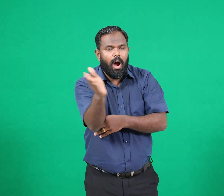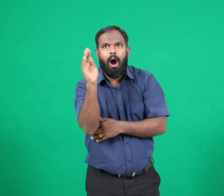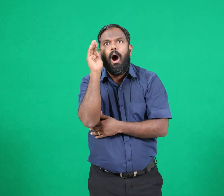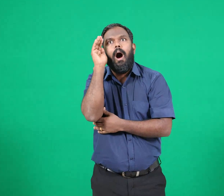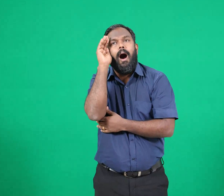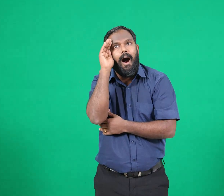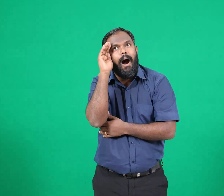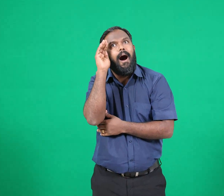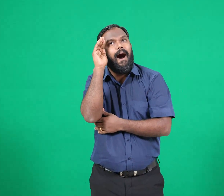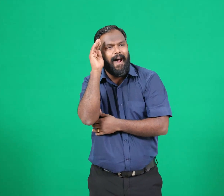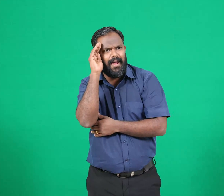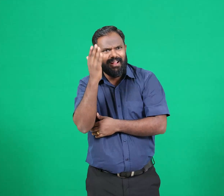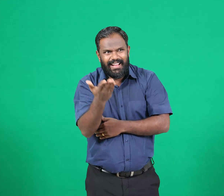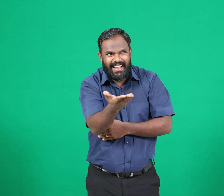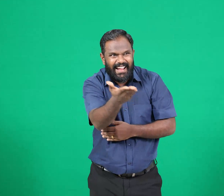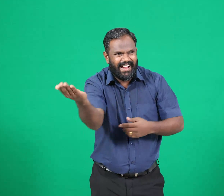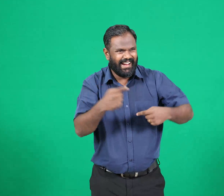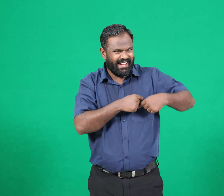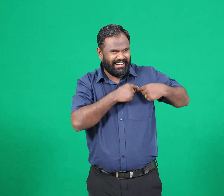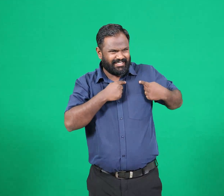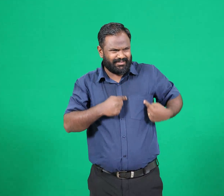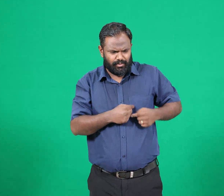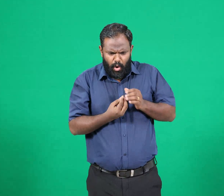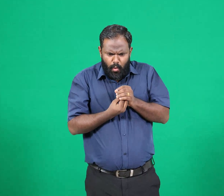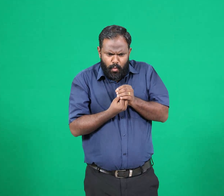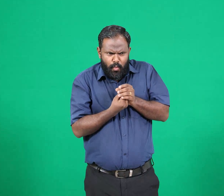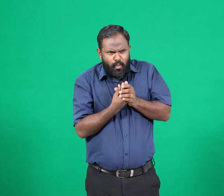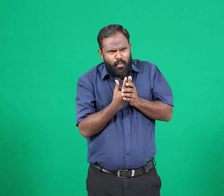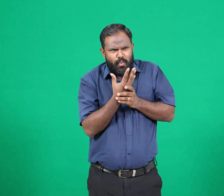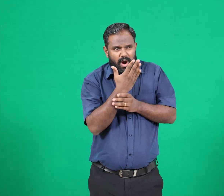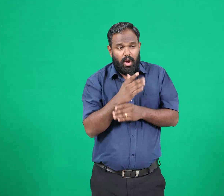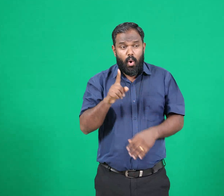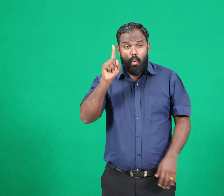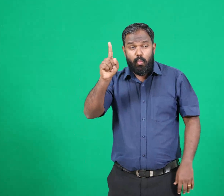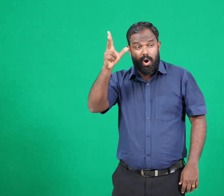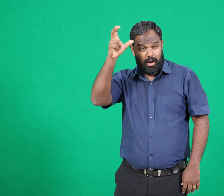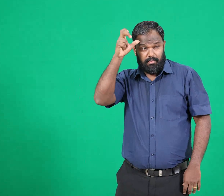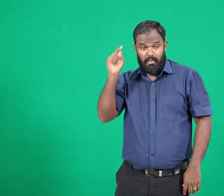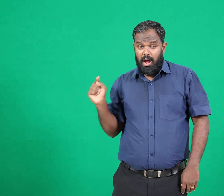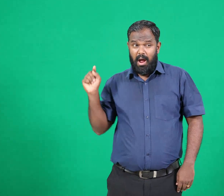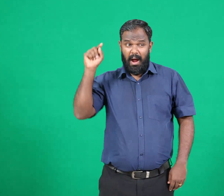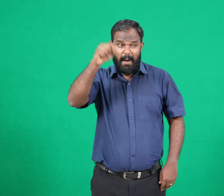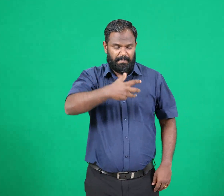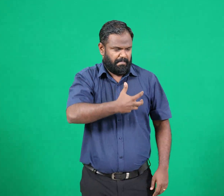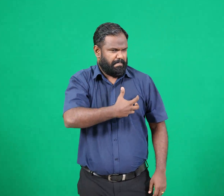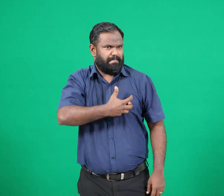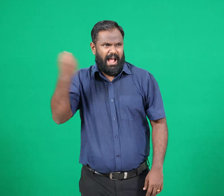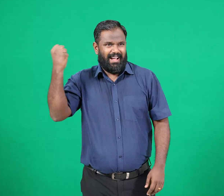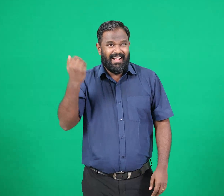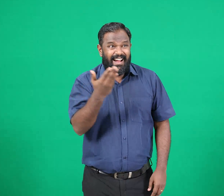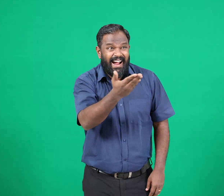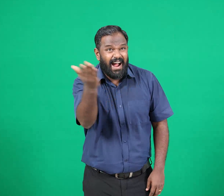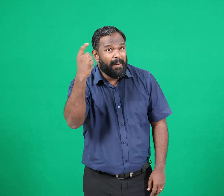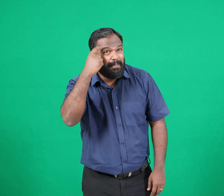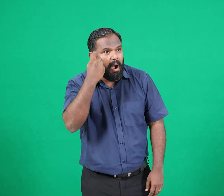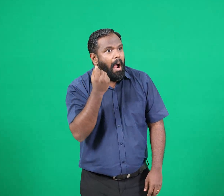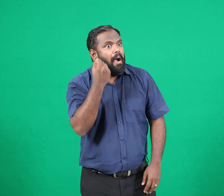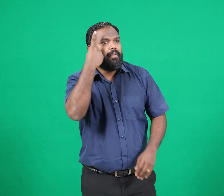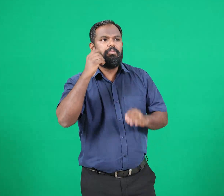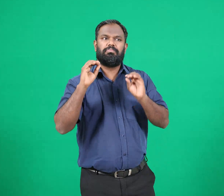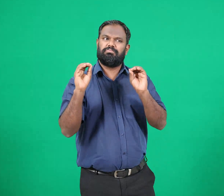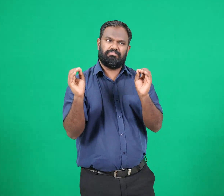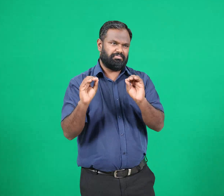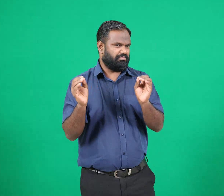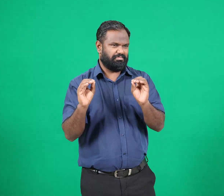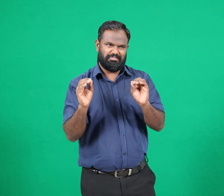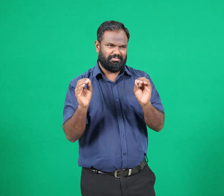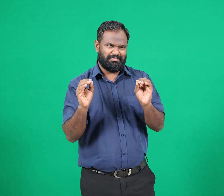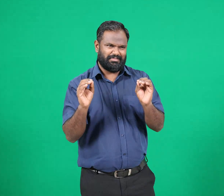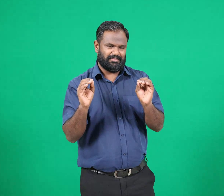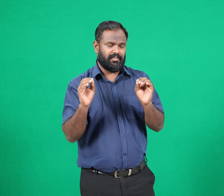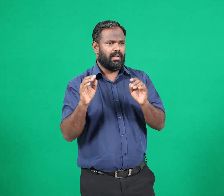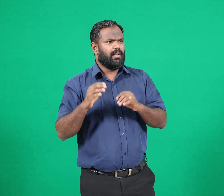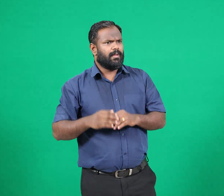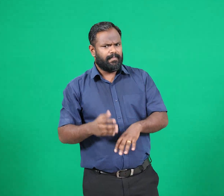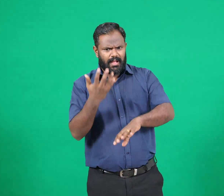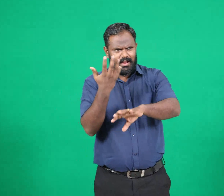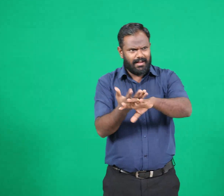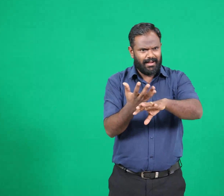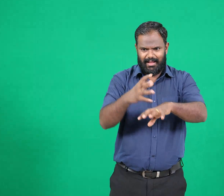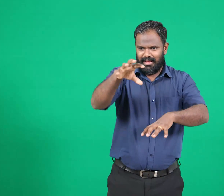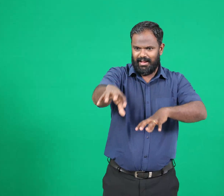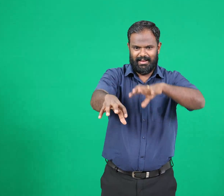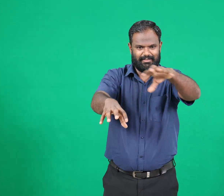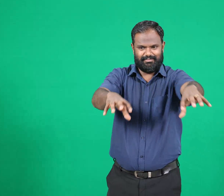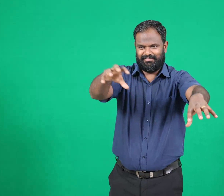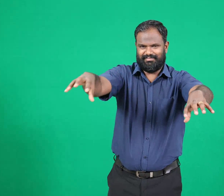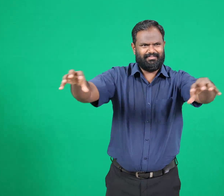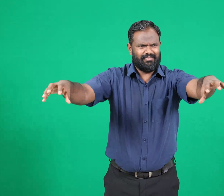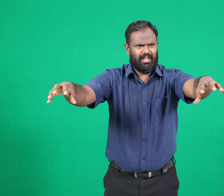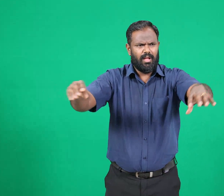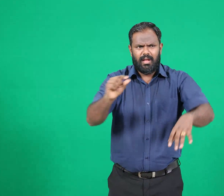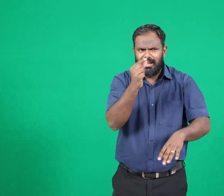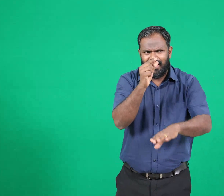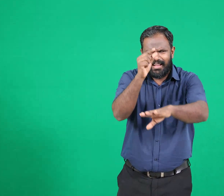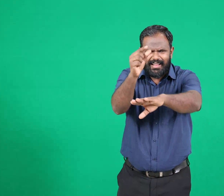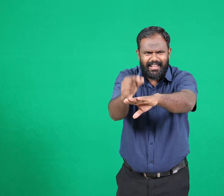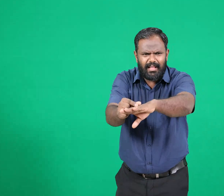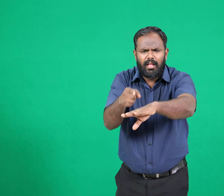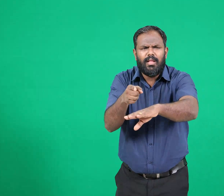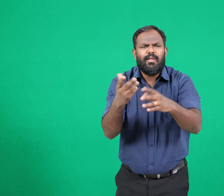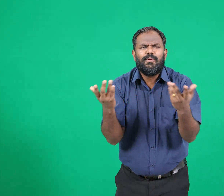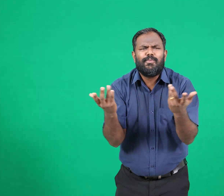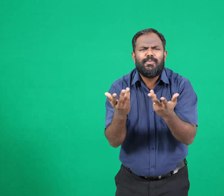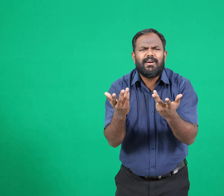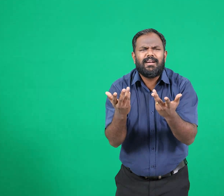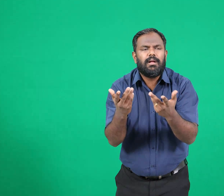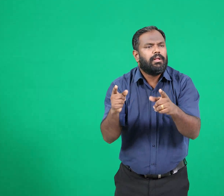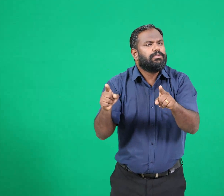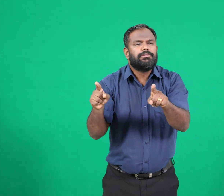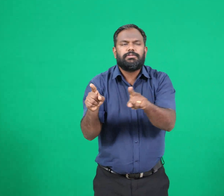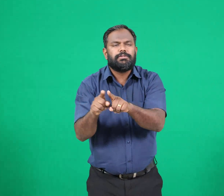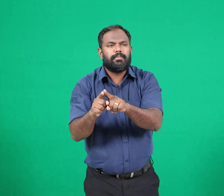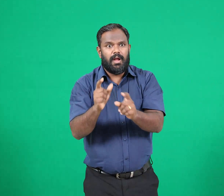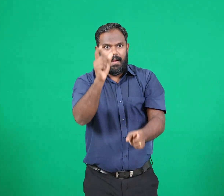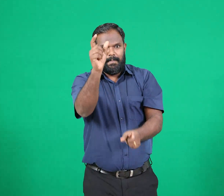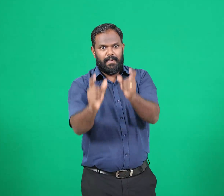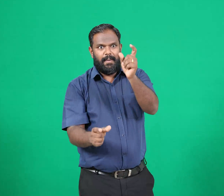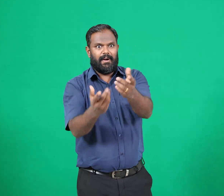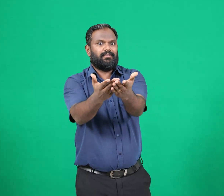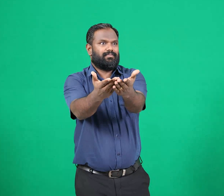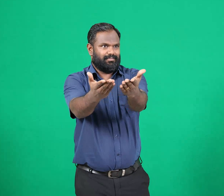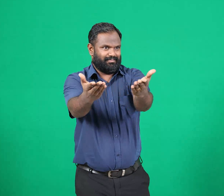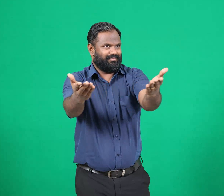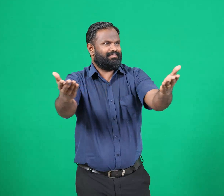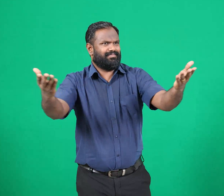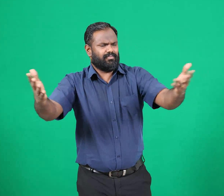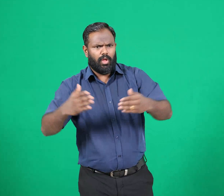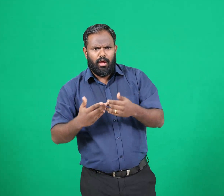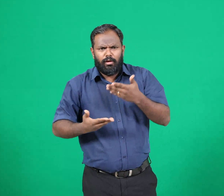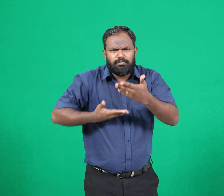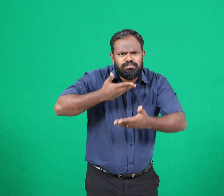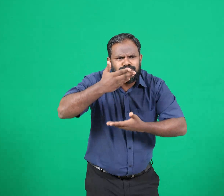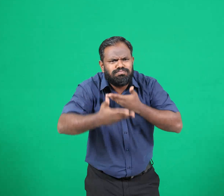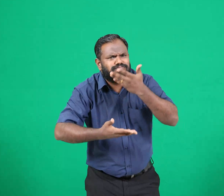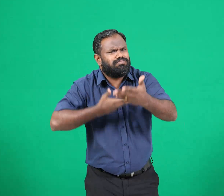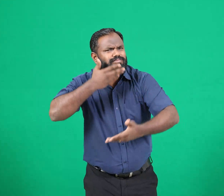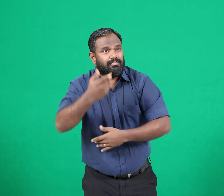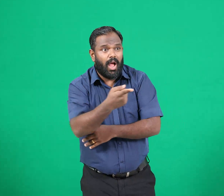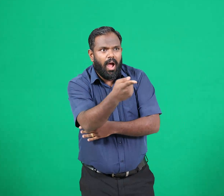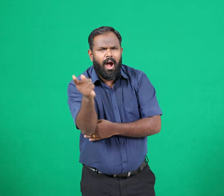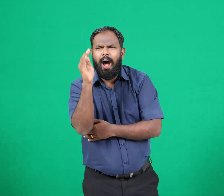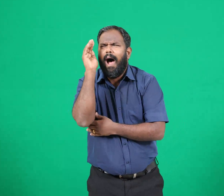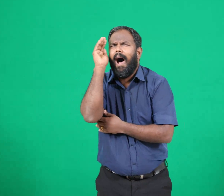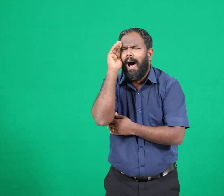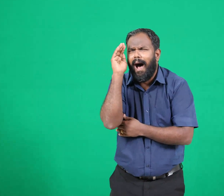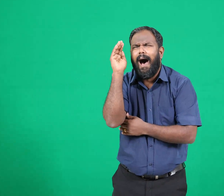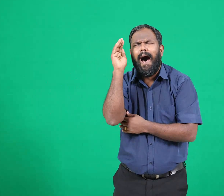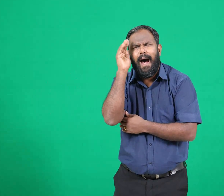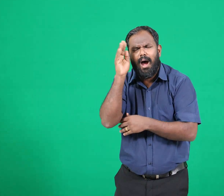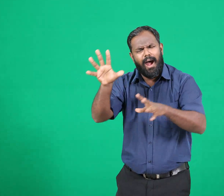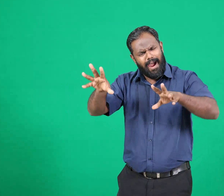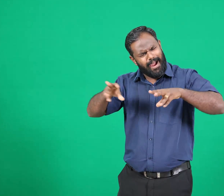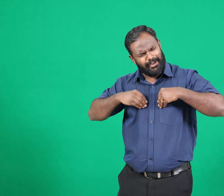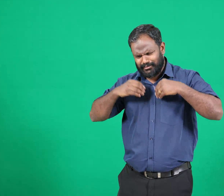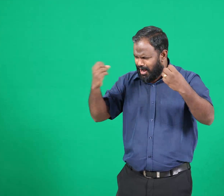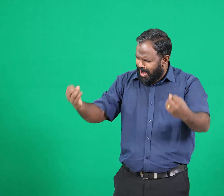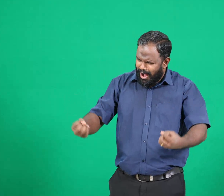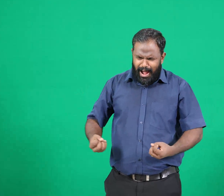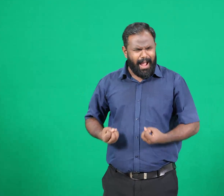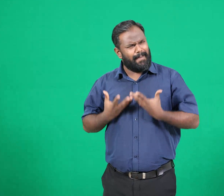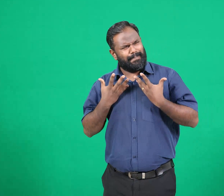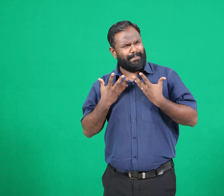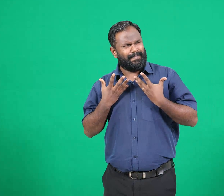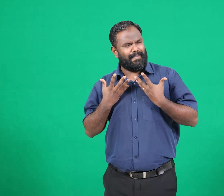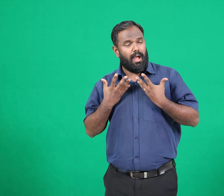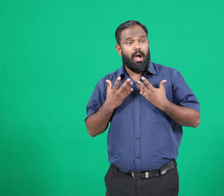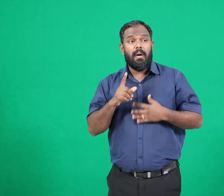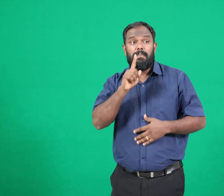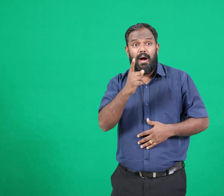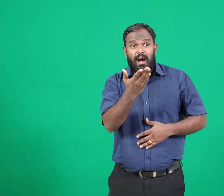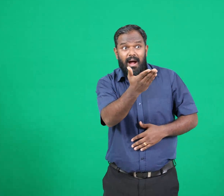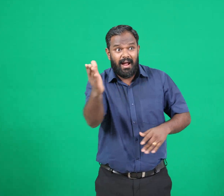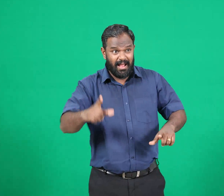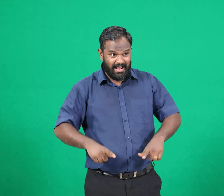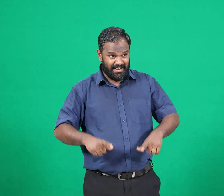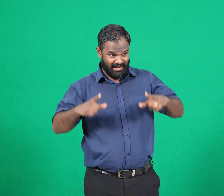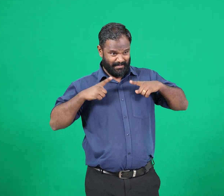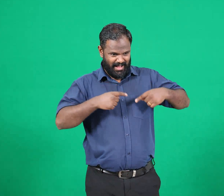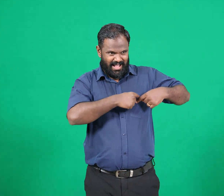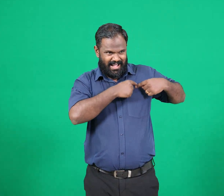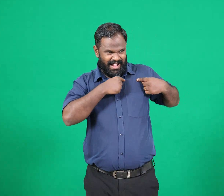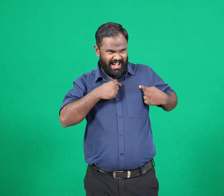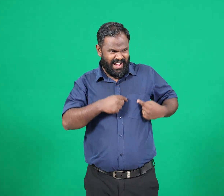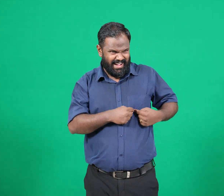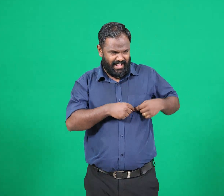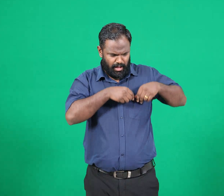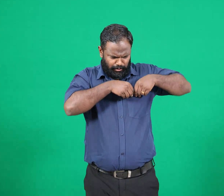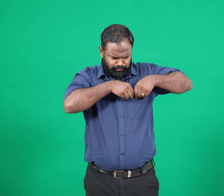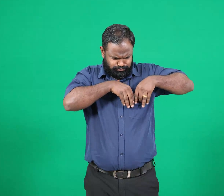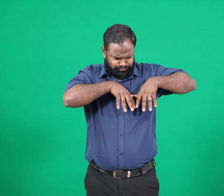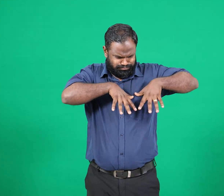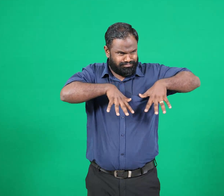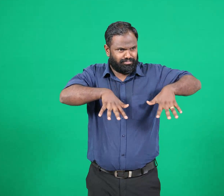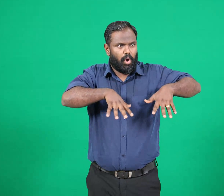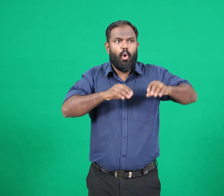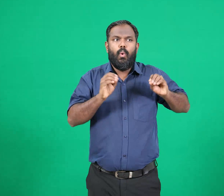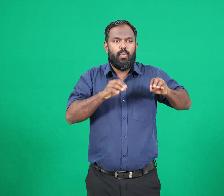This is the seed sown along the path. The seed sown on rocky ground is the one who hears the word and at once receives it with joy.